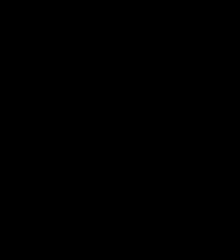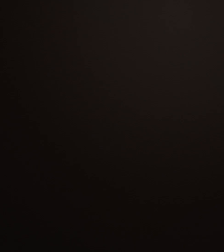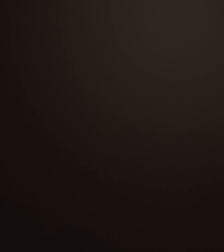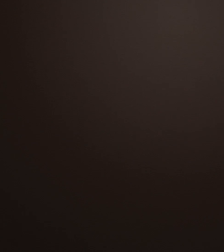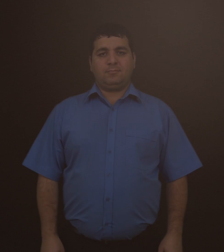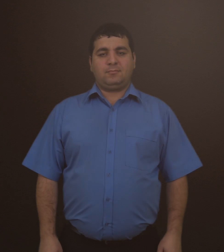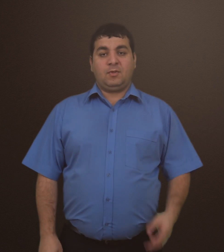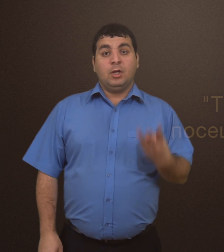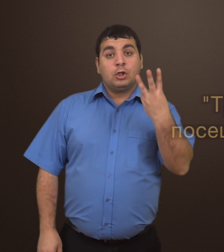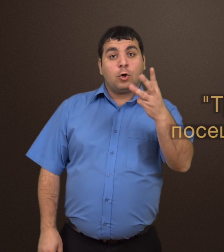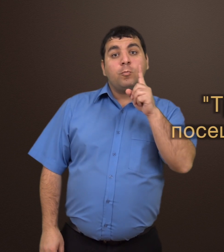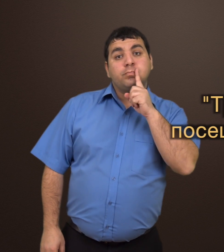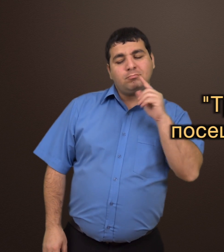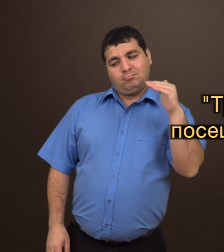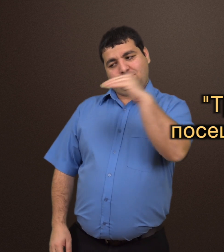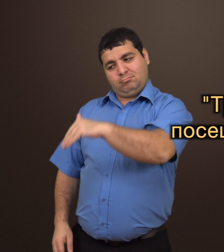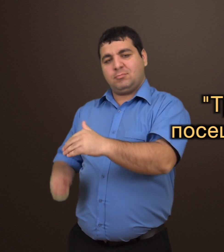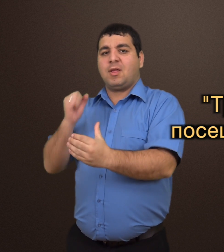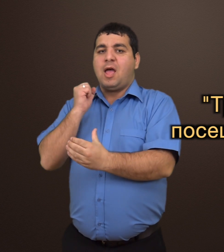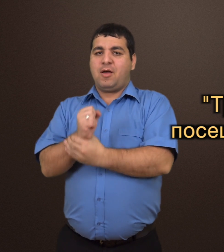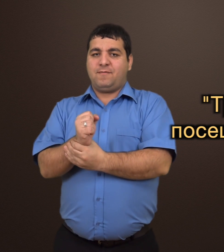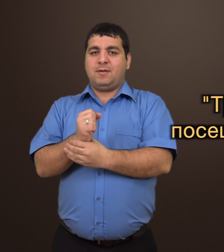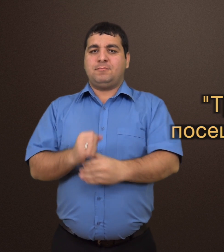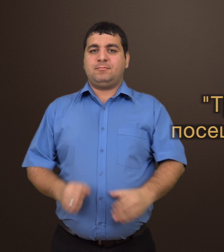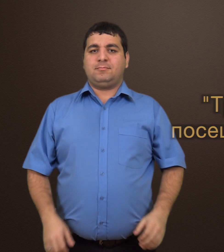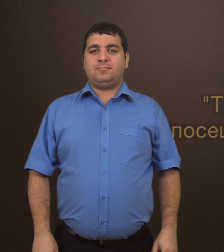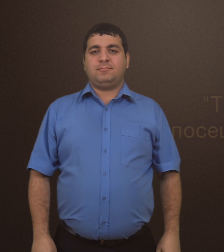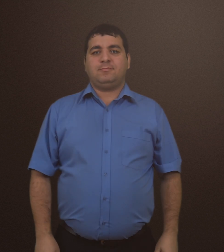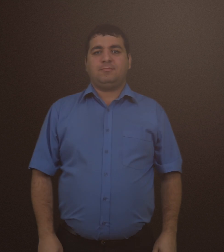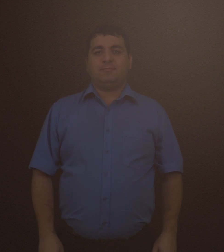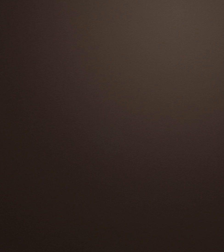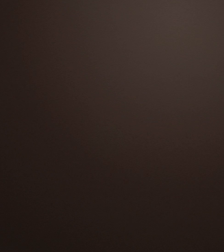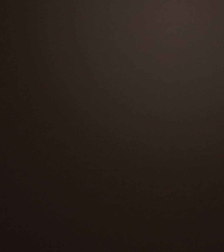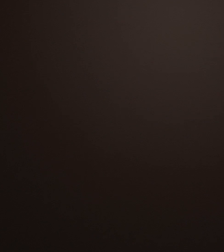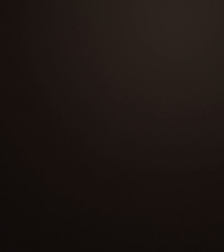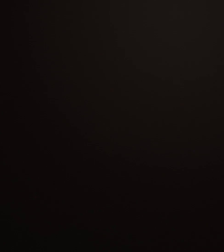Three men visit Abraham